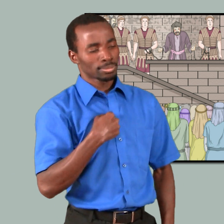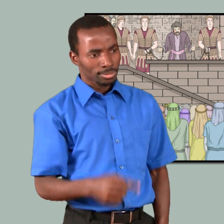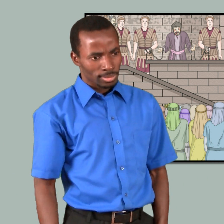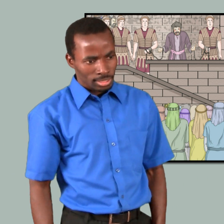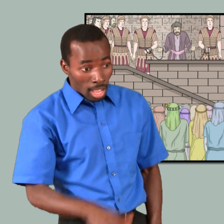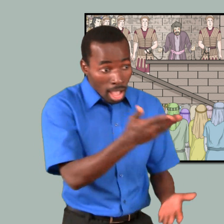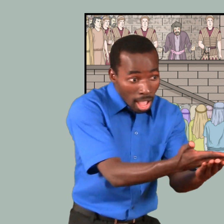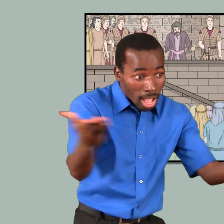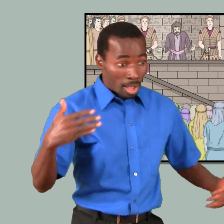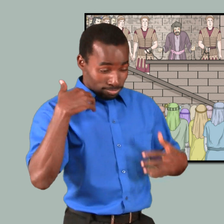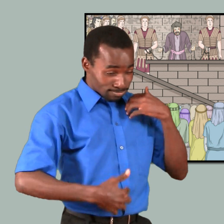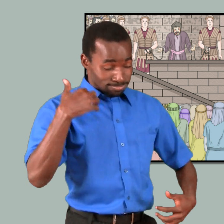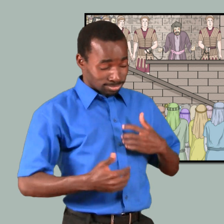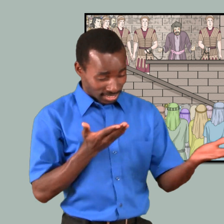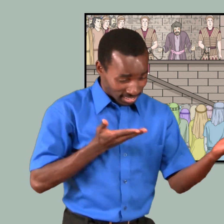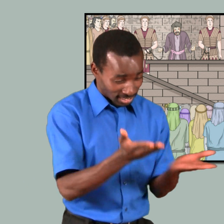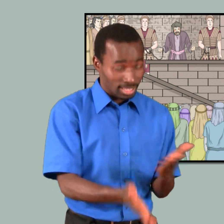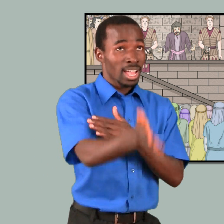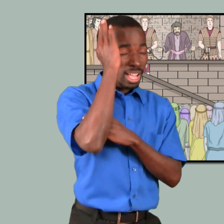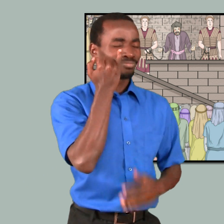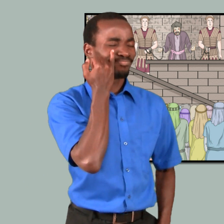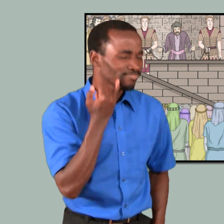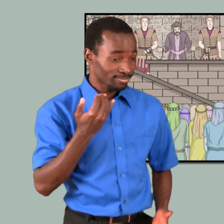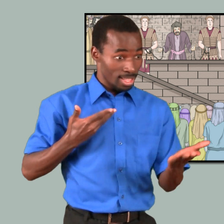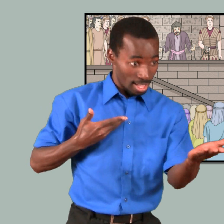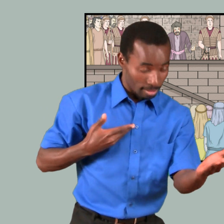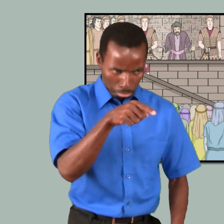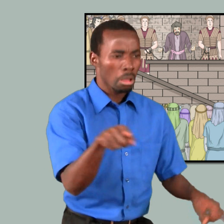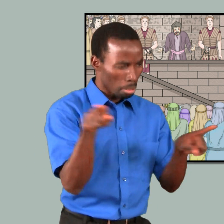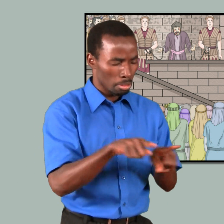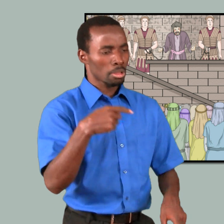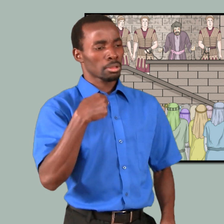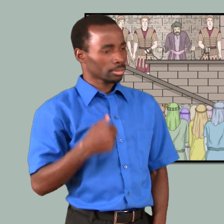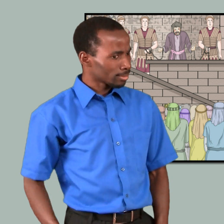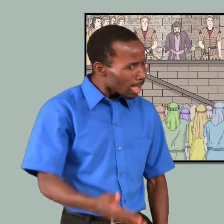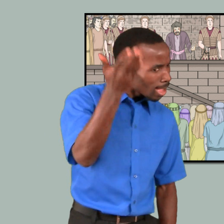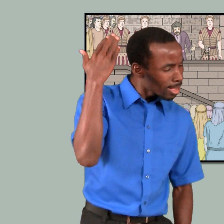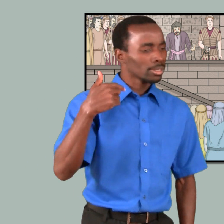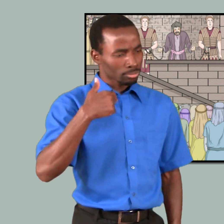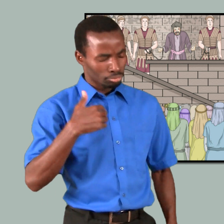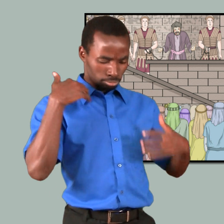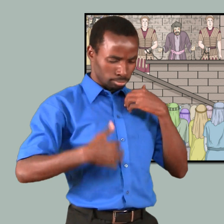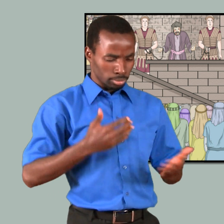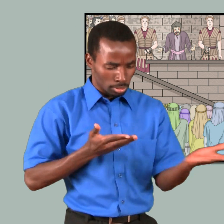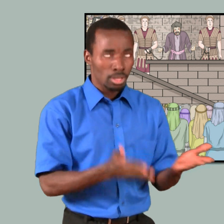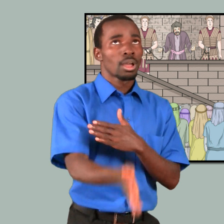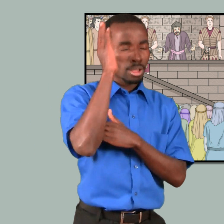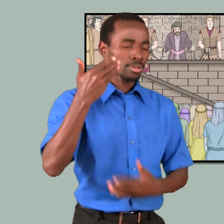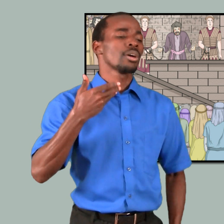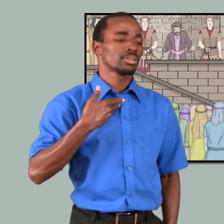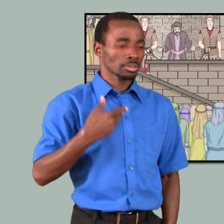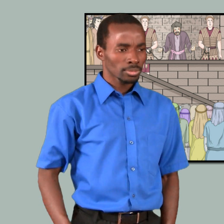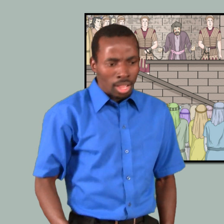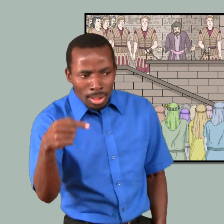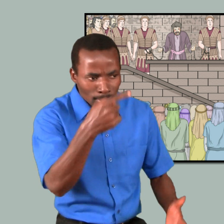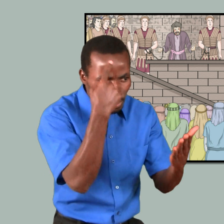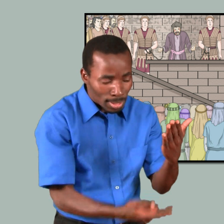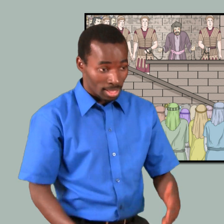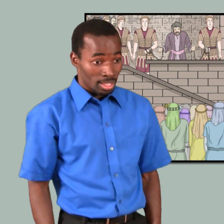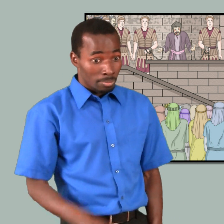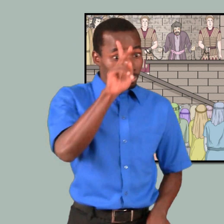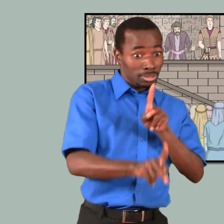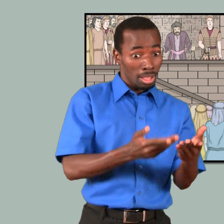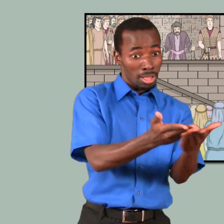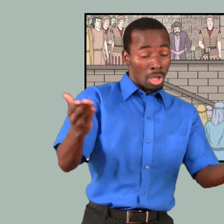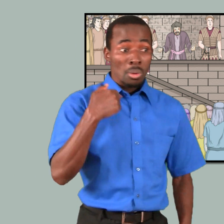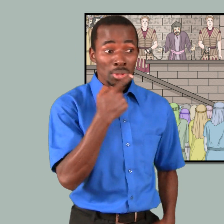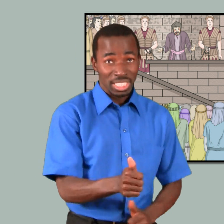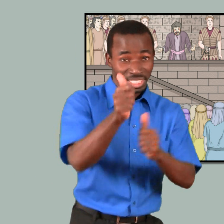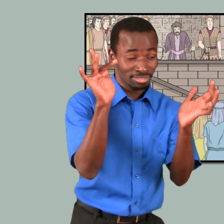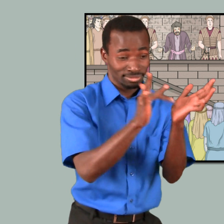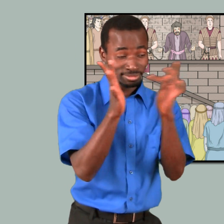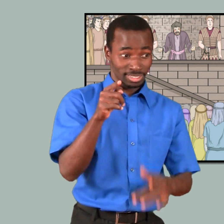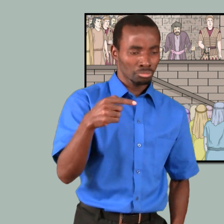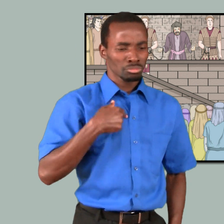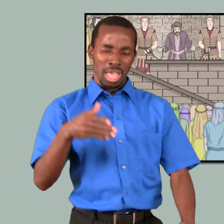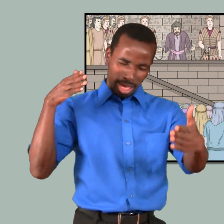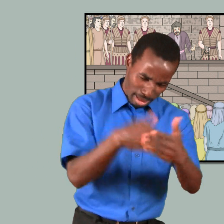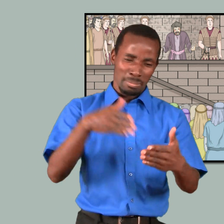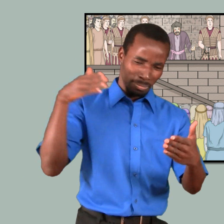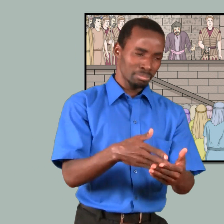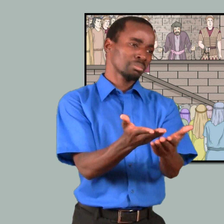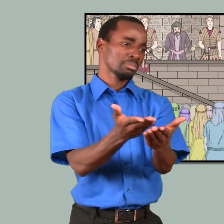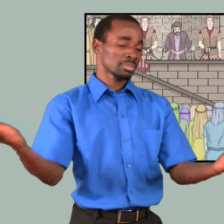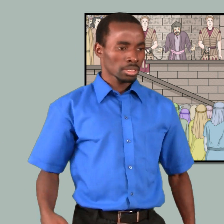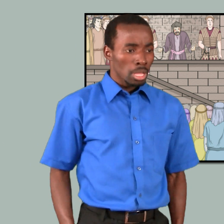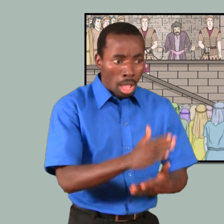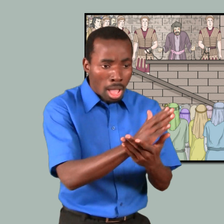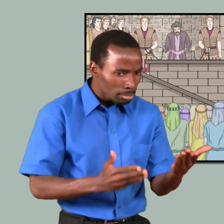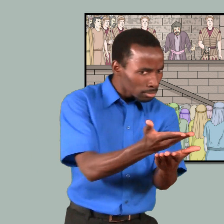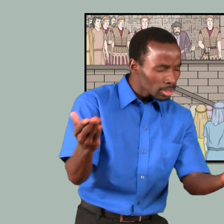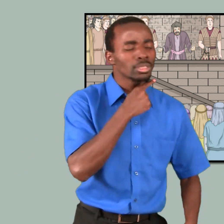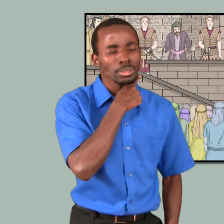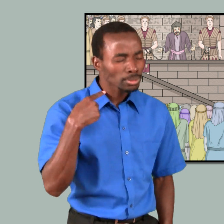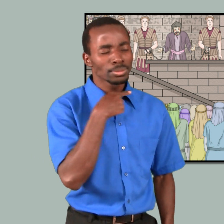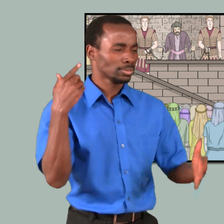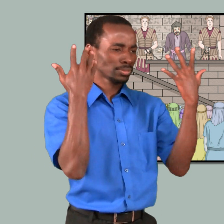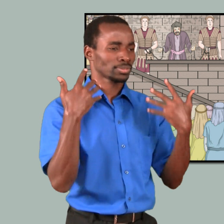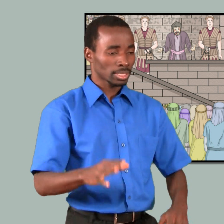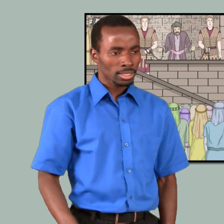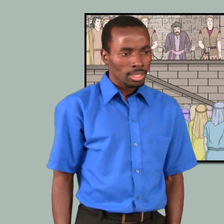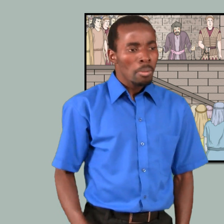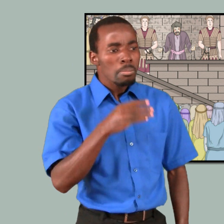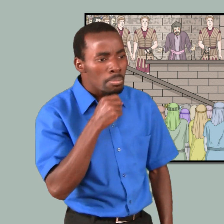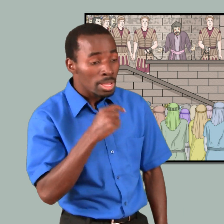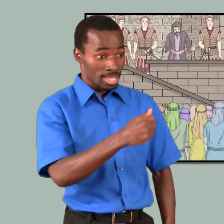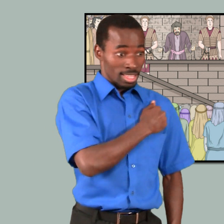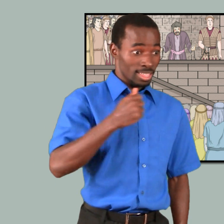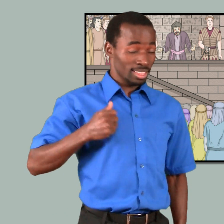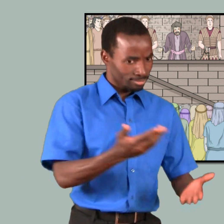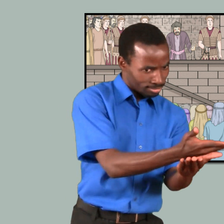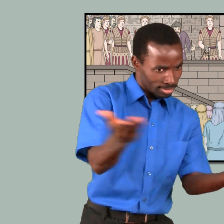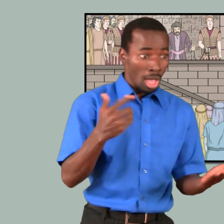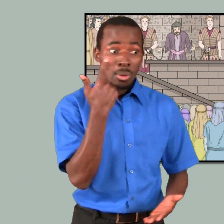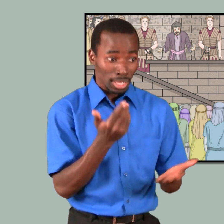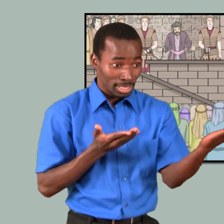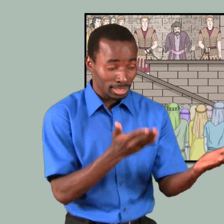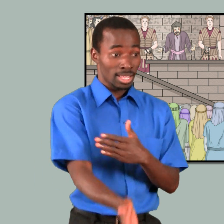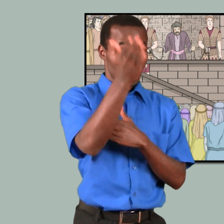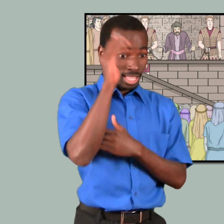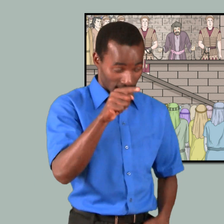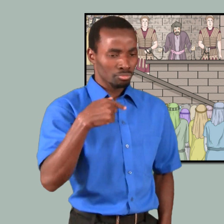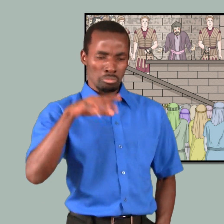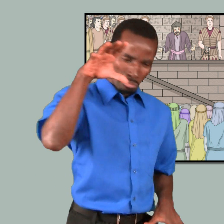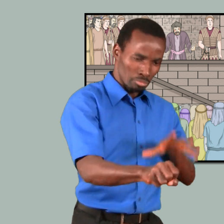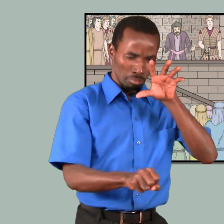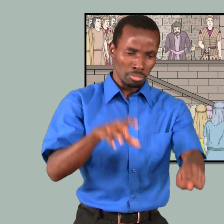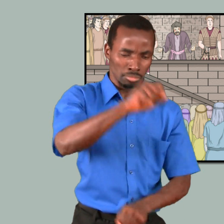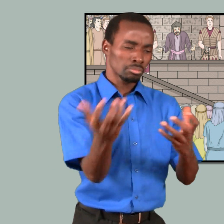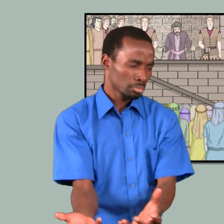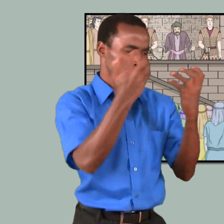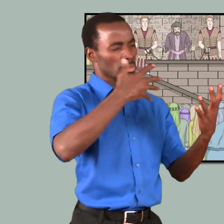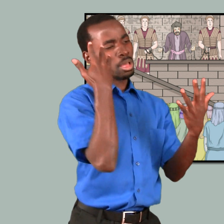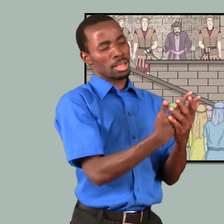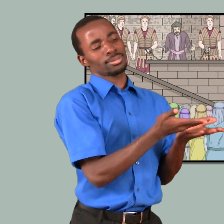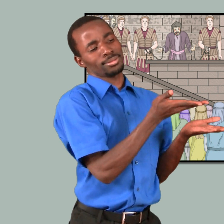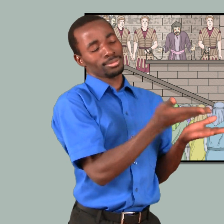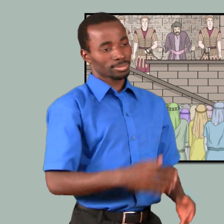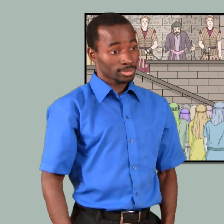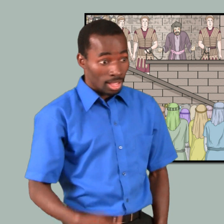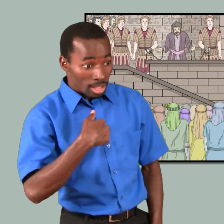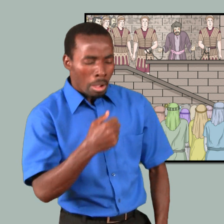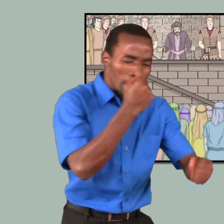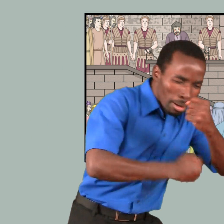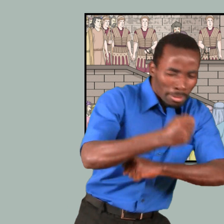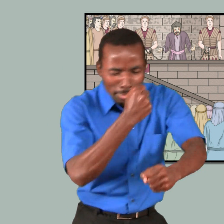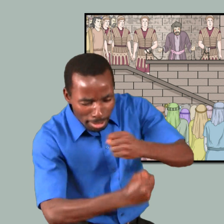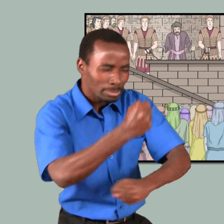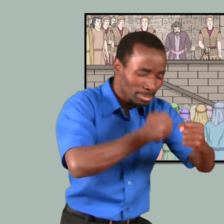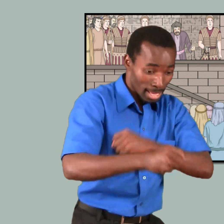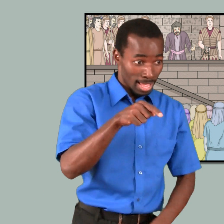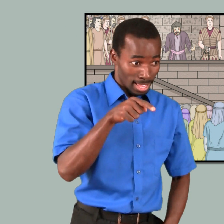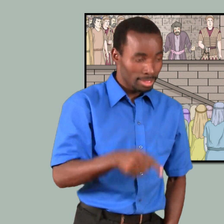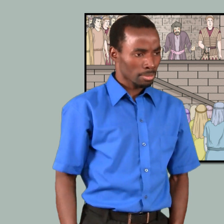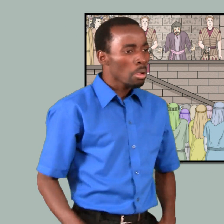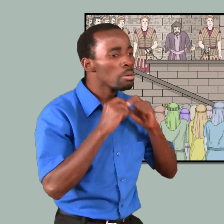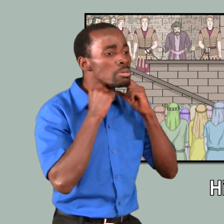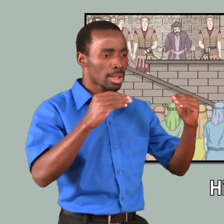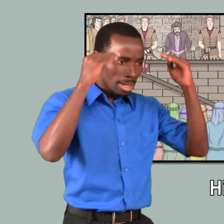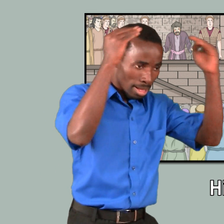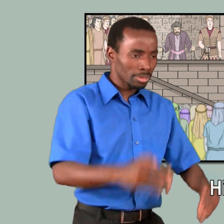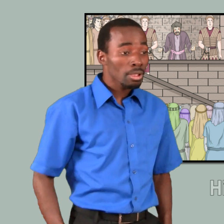I was educated at the feet of Gamaliel in strict conformity to the law of our fathers. I am just as zealous for God as any of you here today.